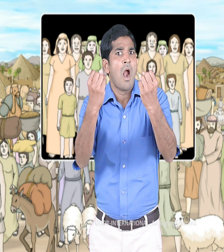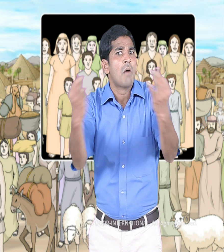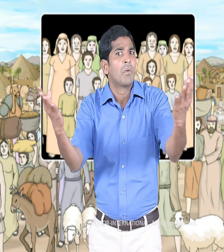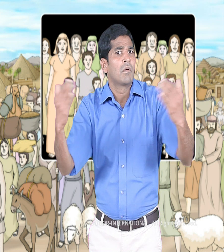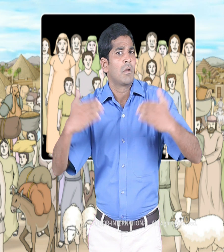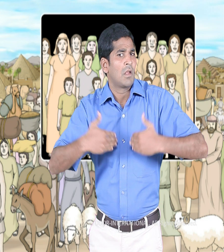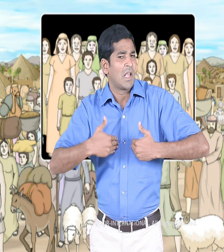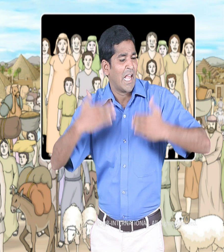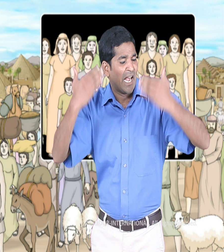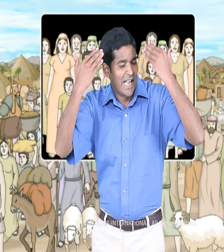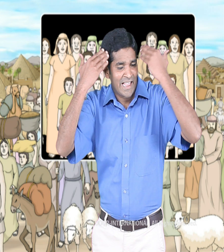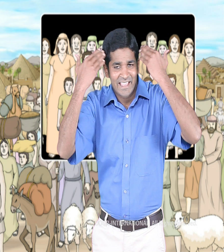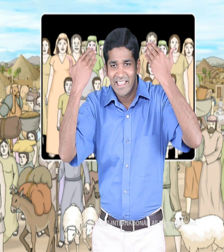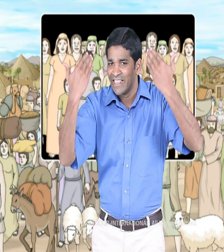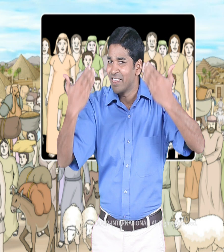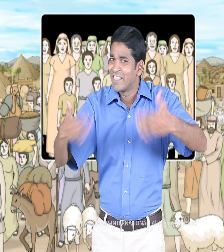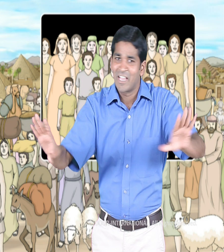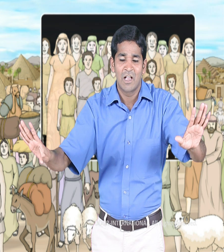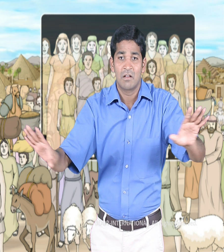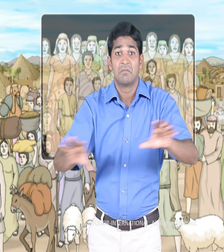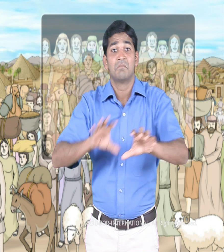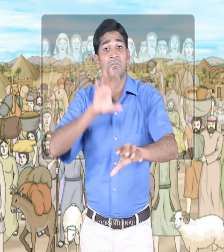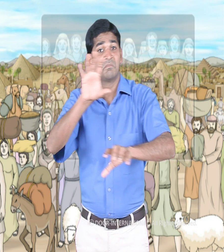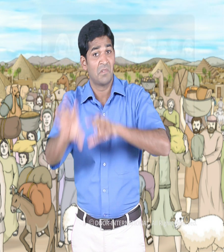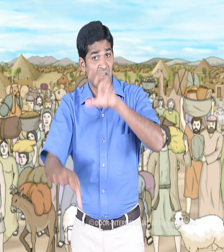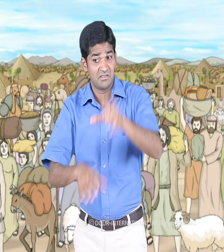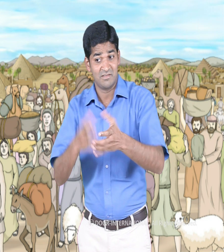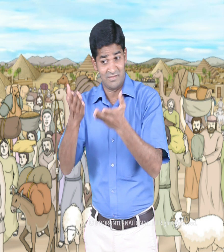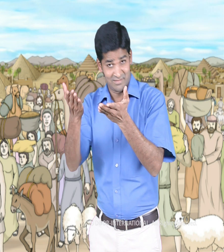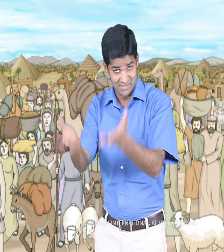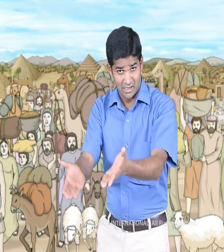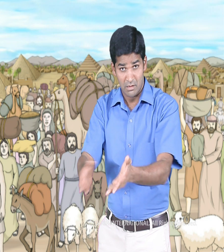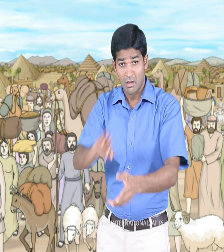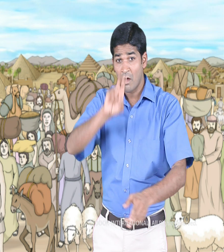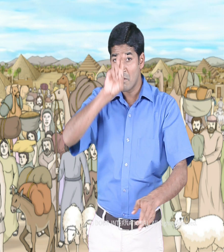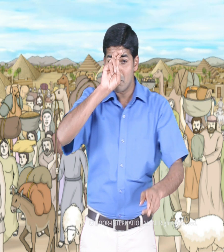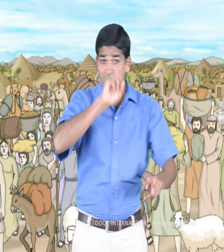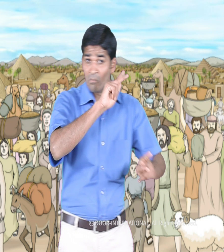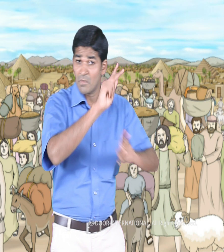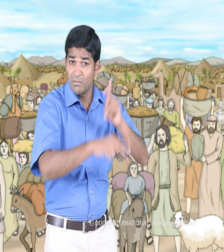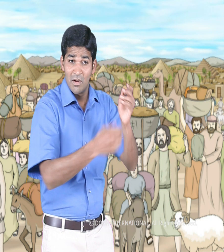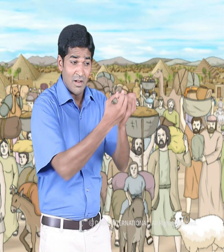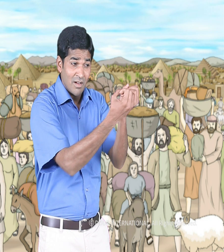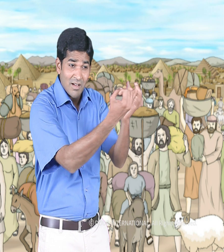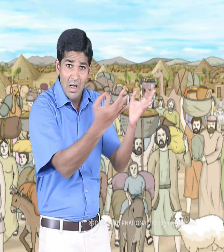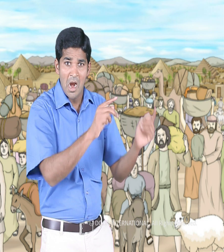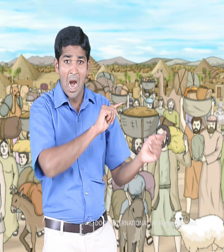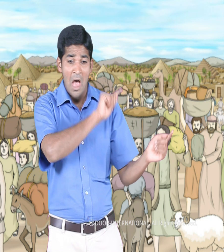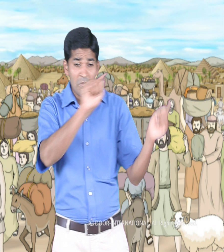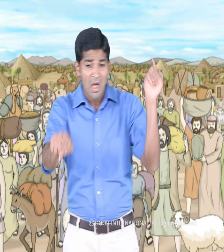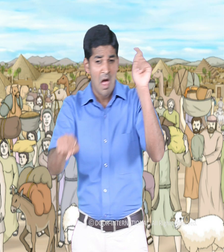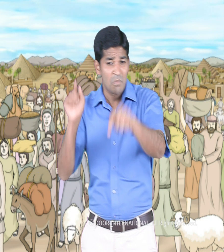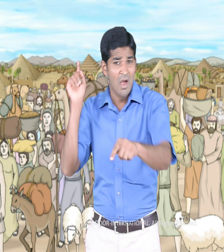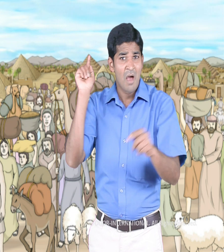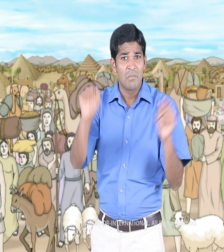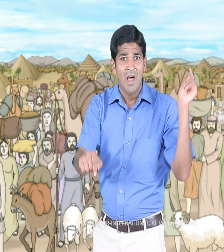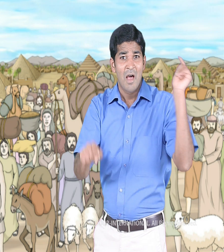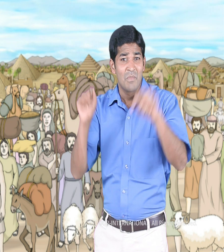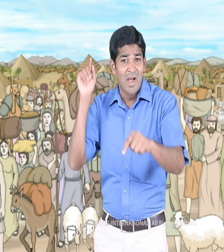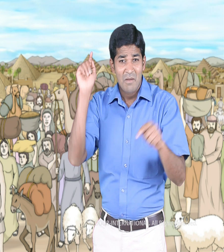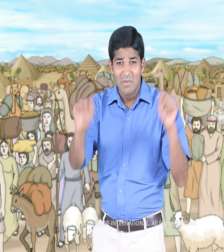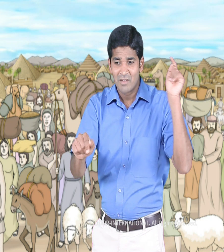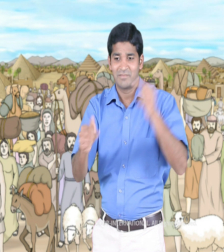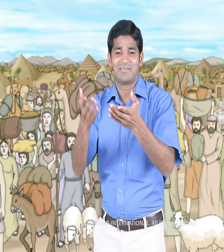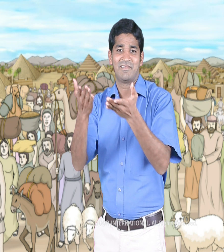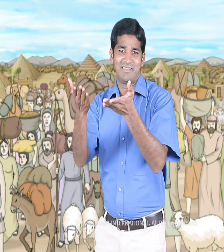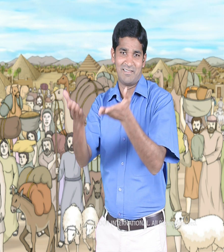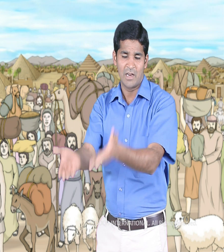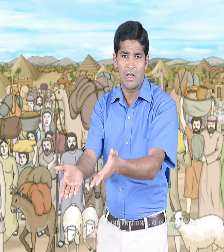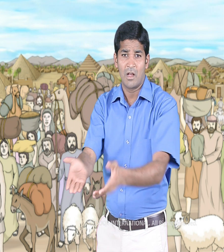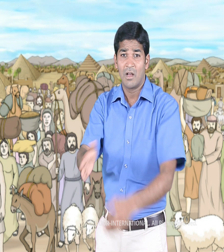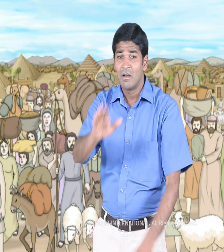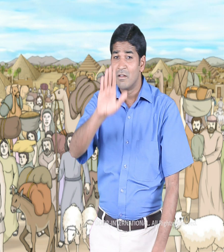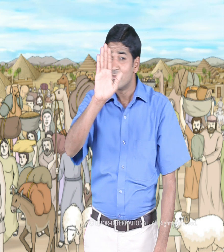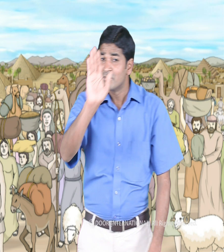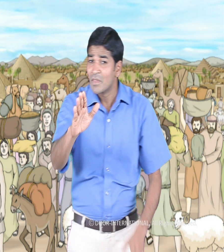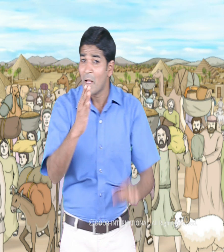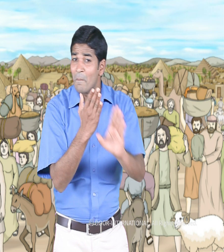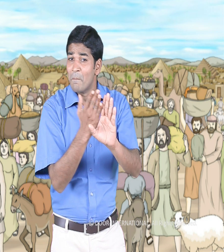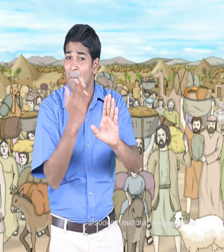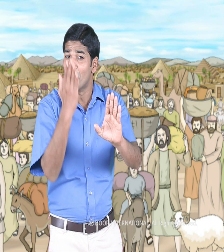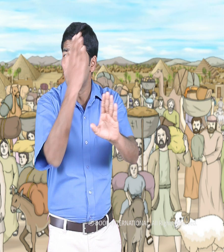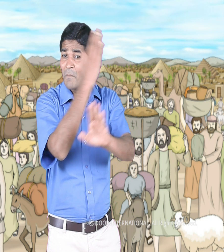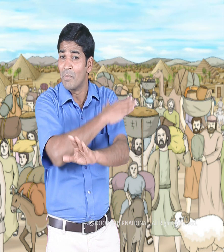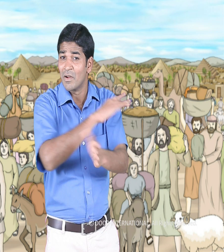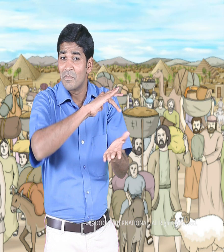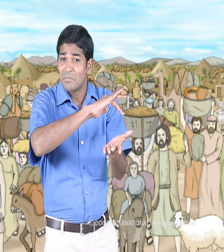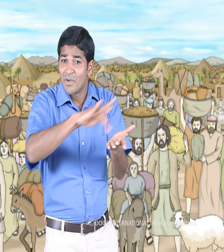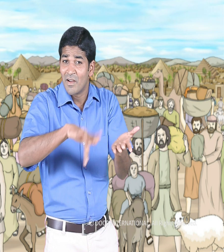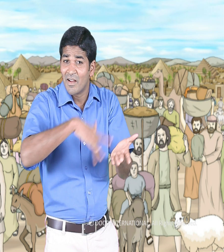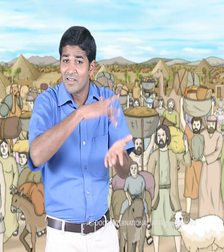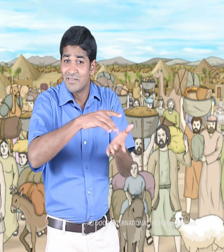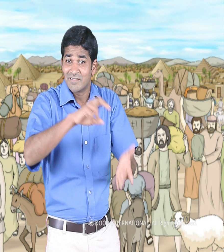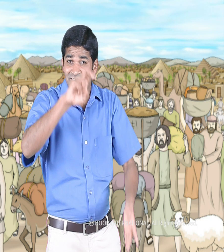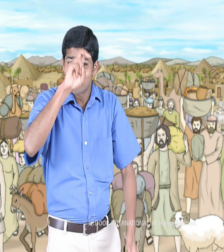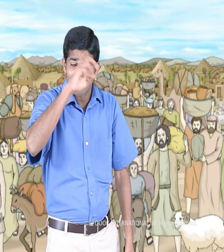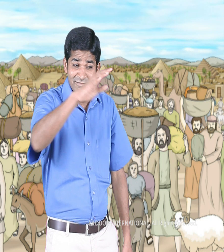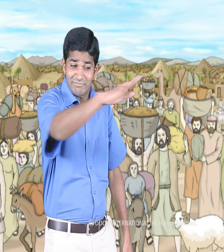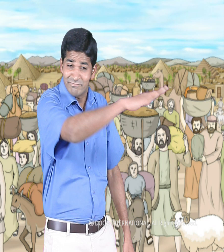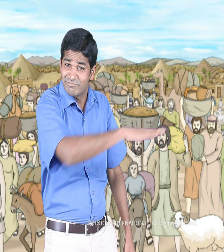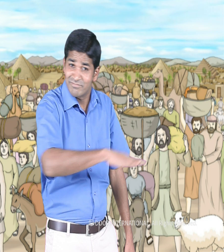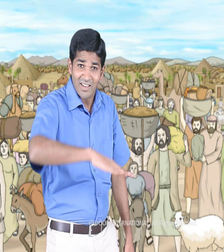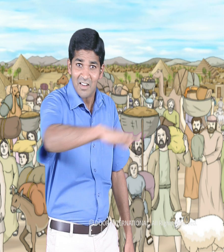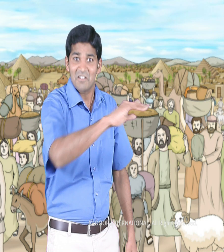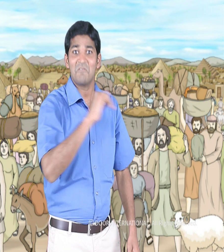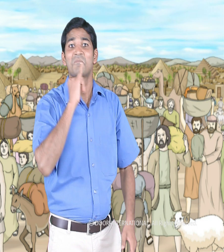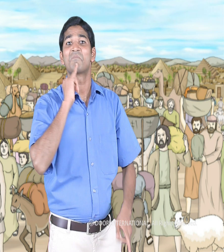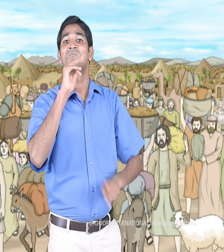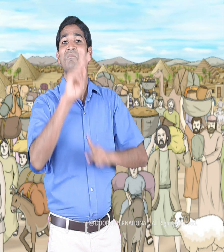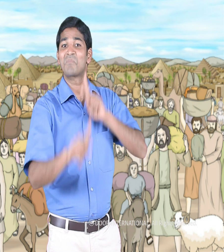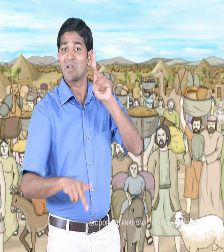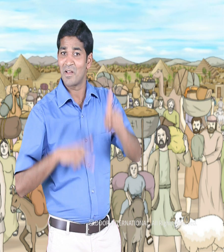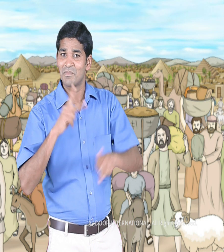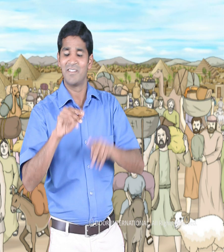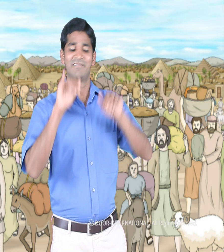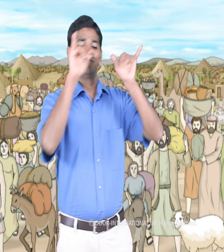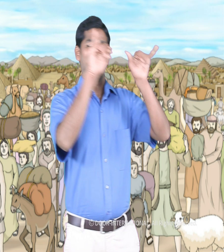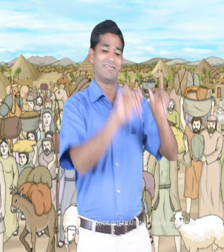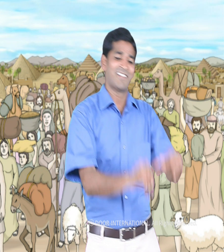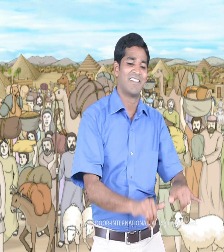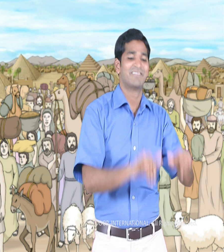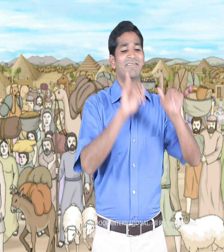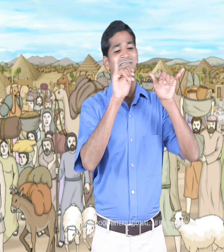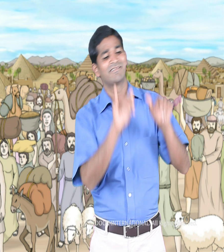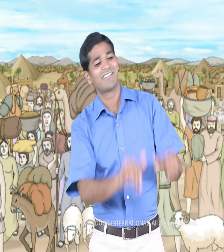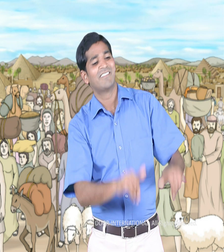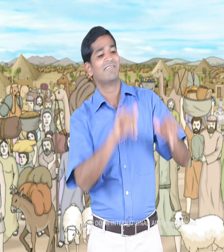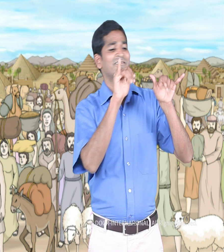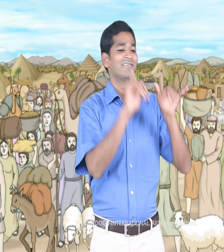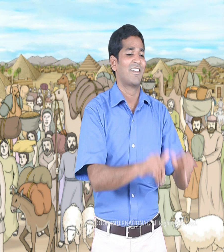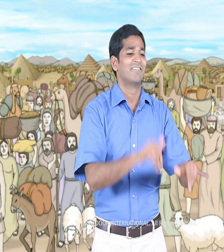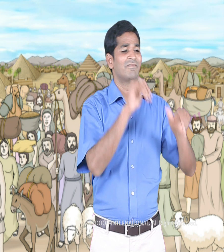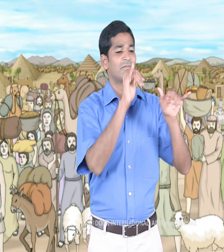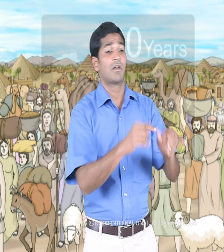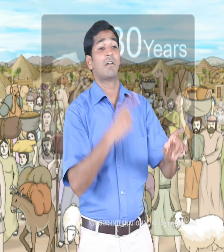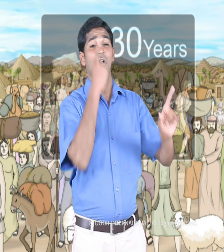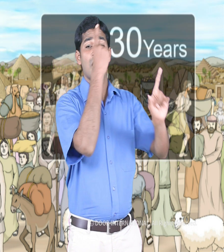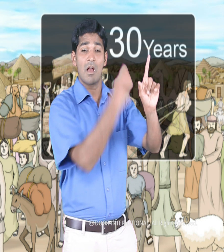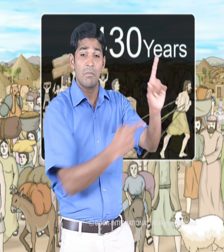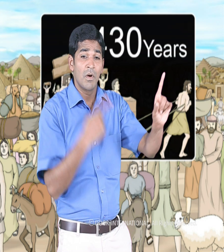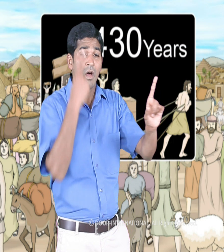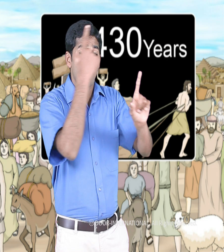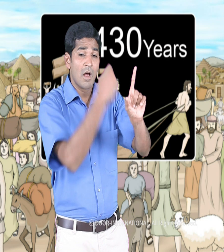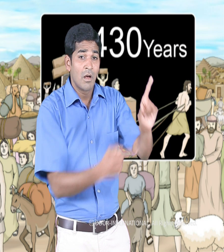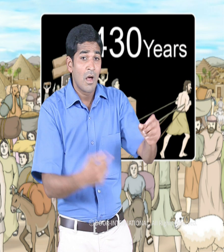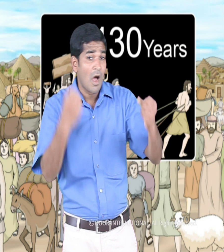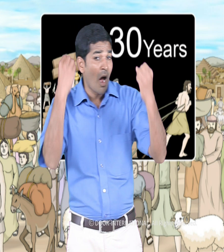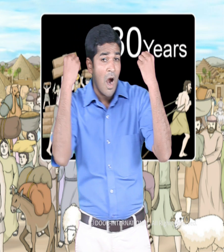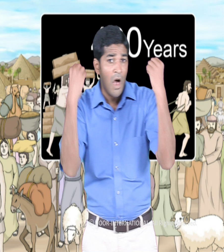For when they had been driven out of Egypt, they could not delay and had not prepared any provisions for themselves.